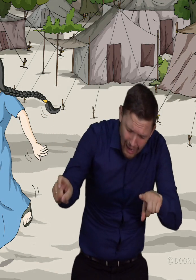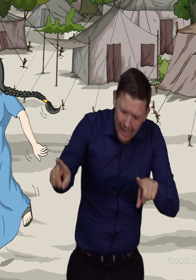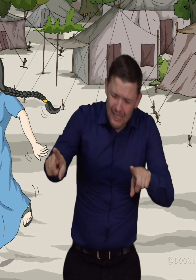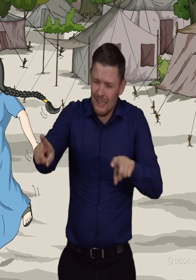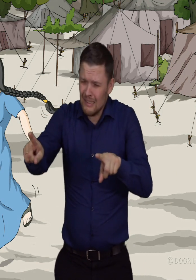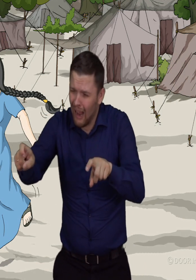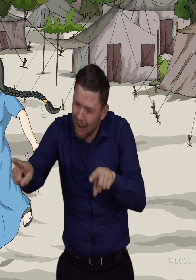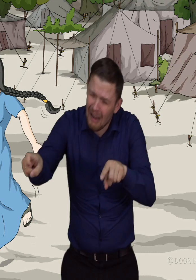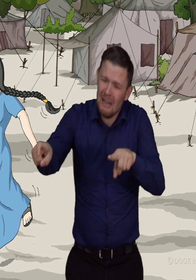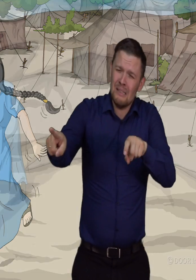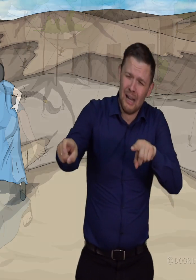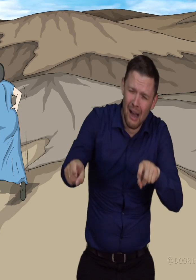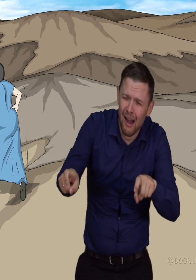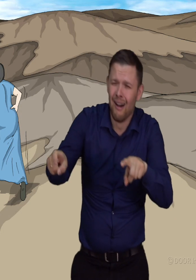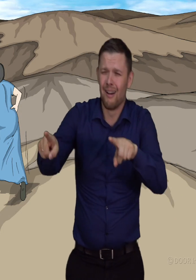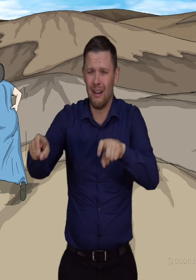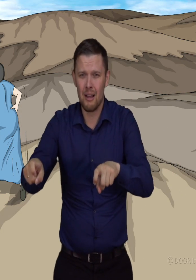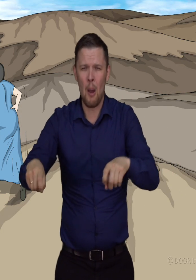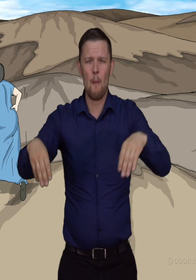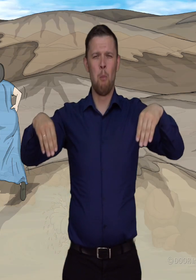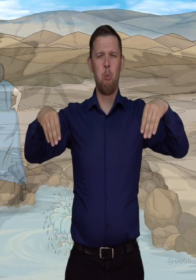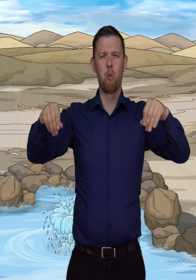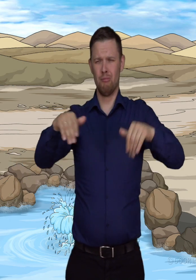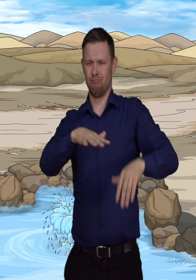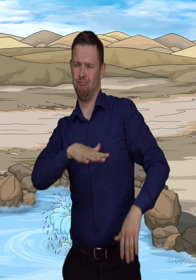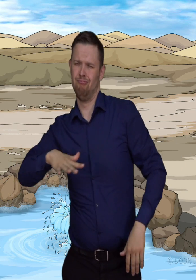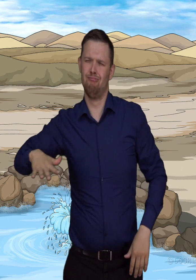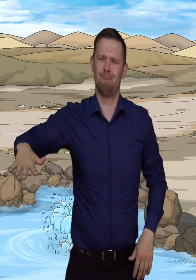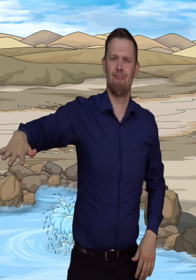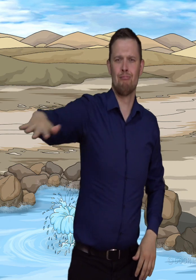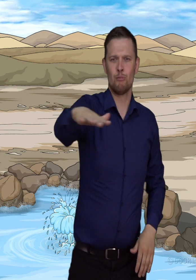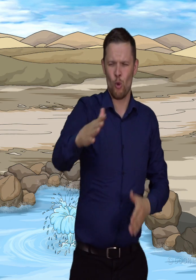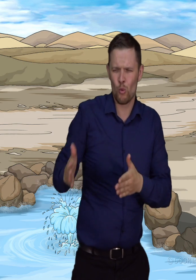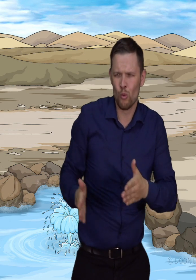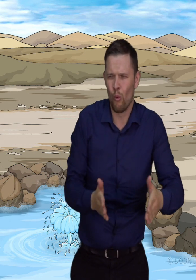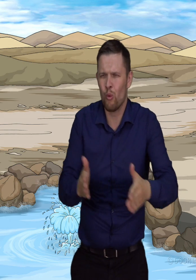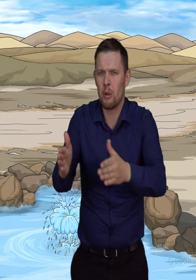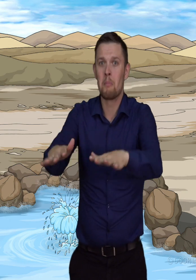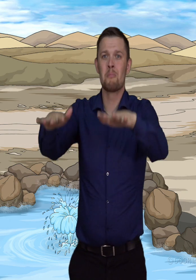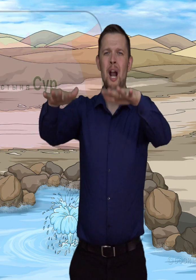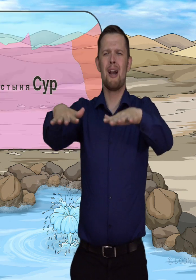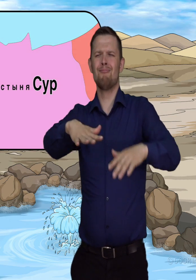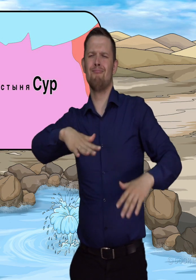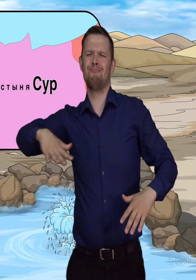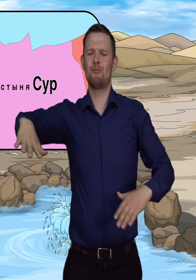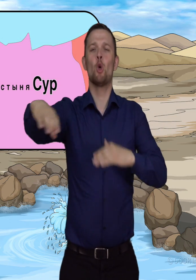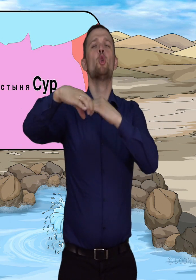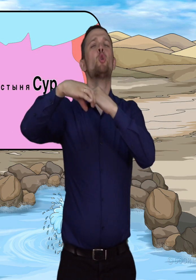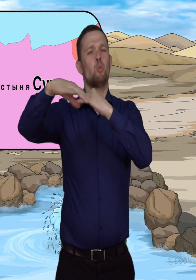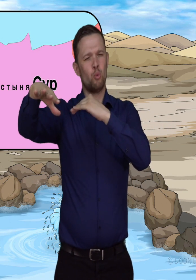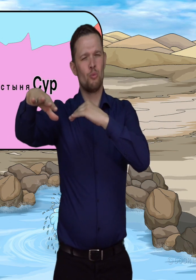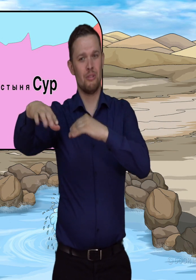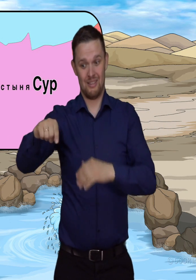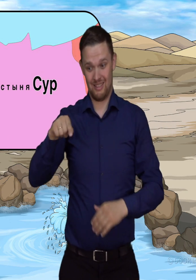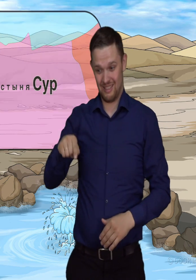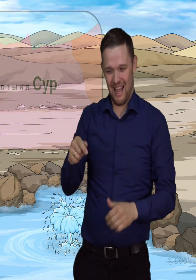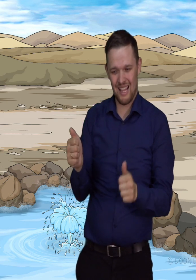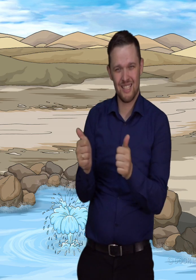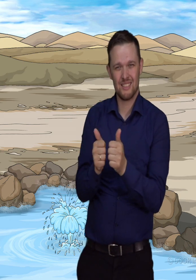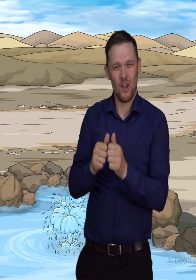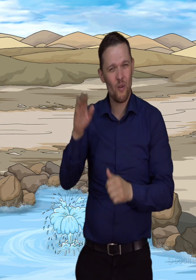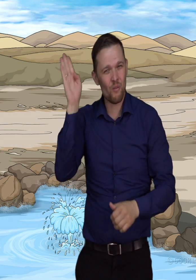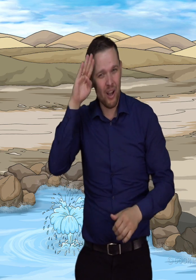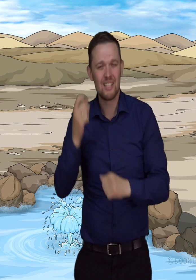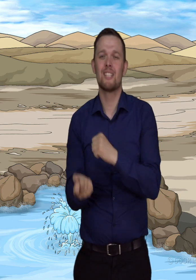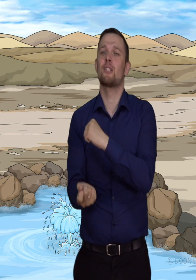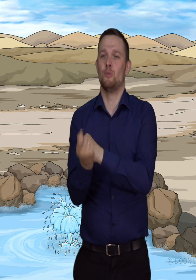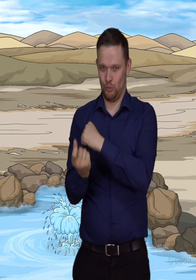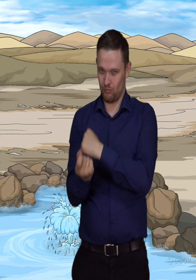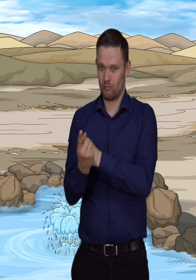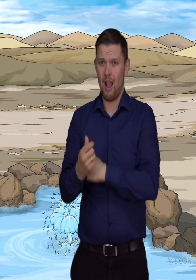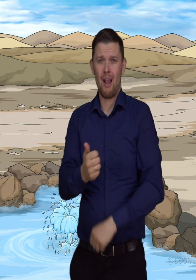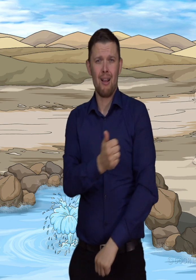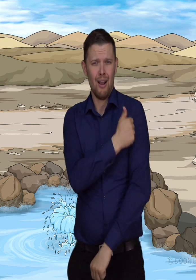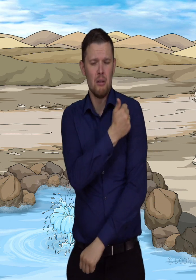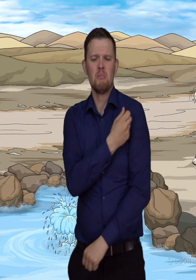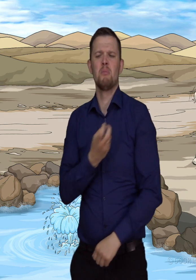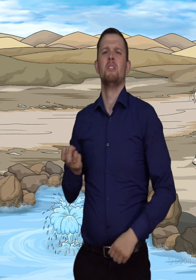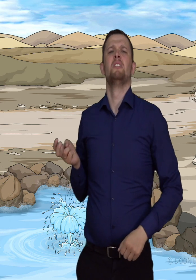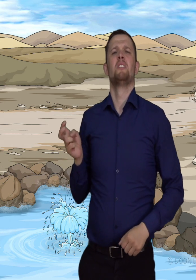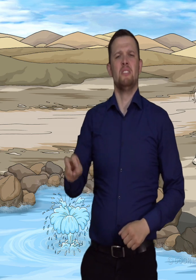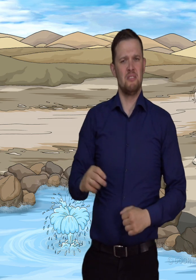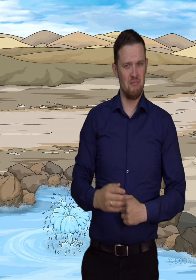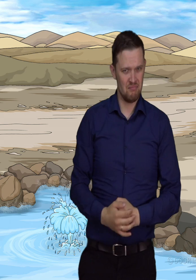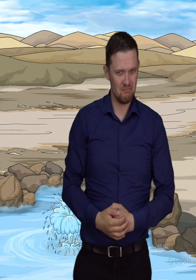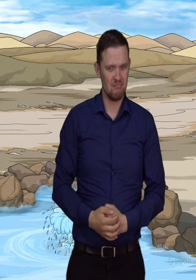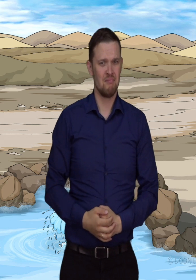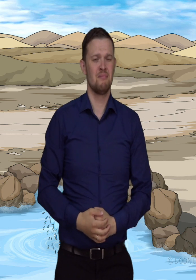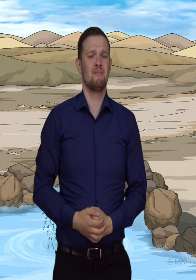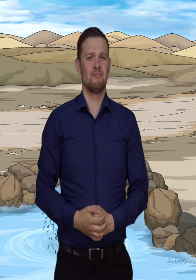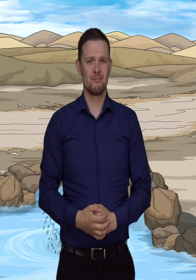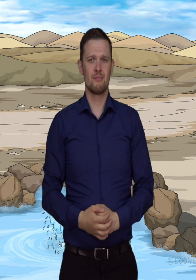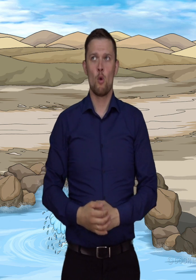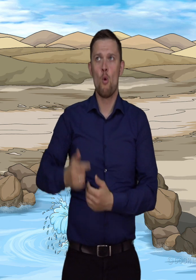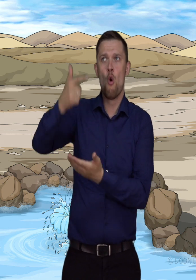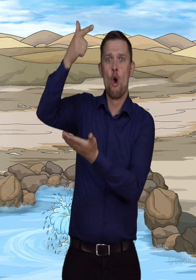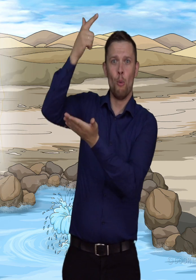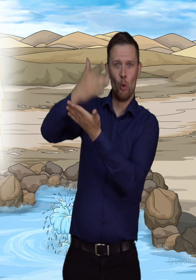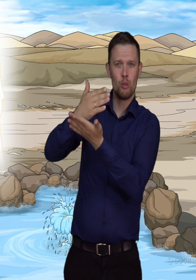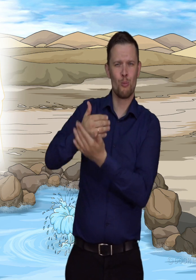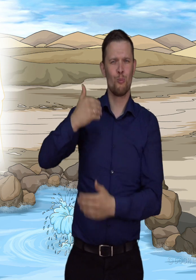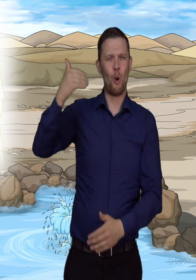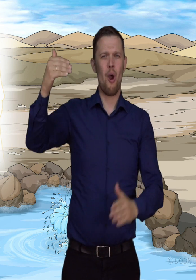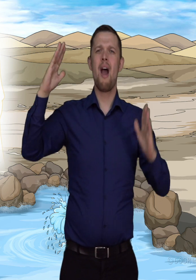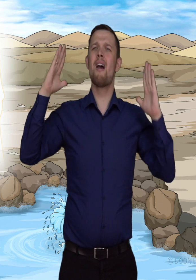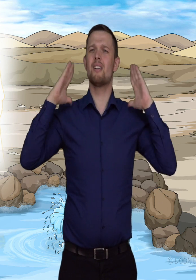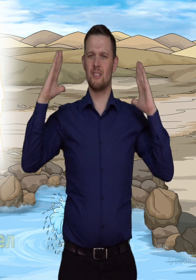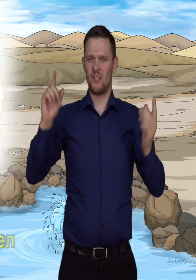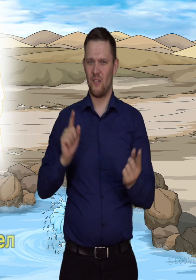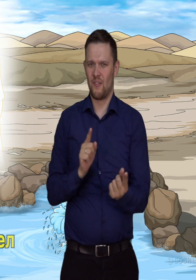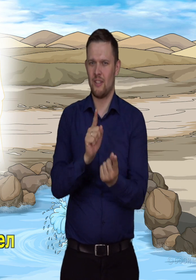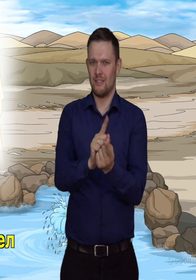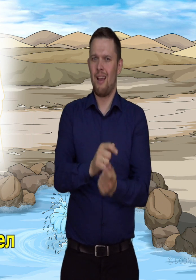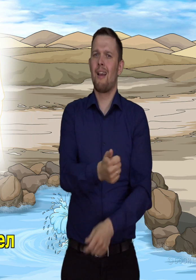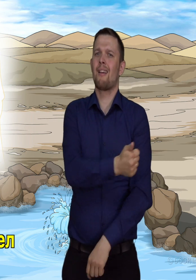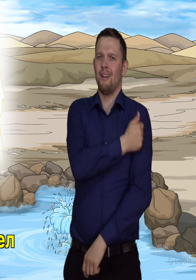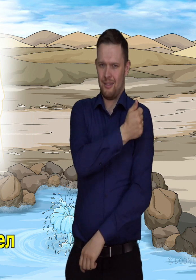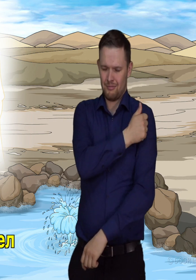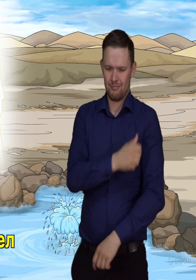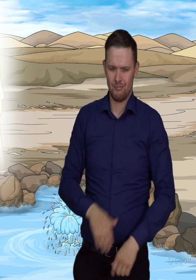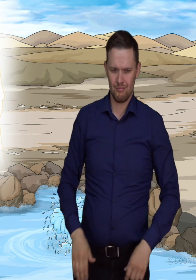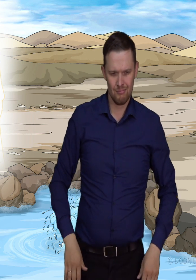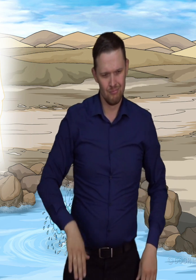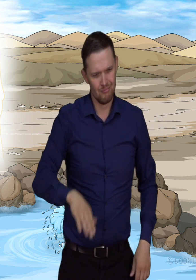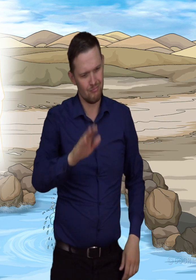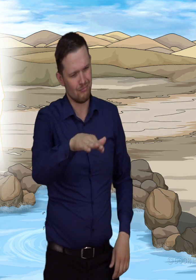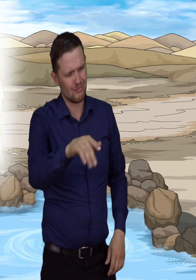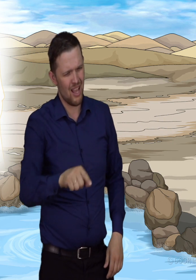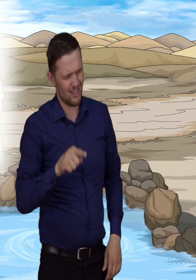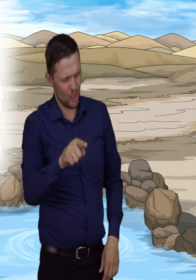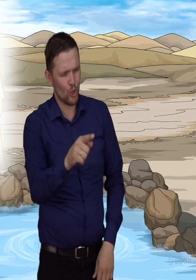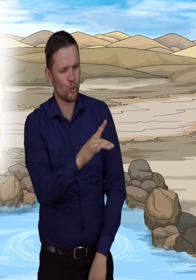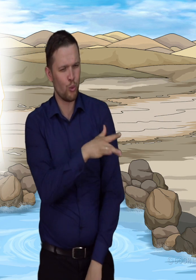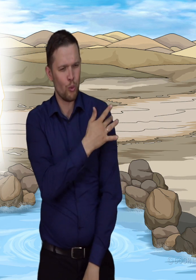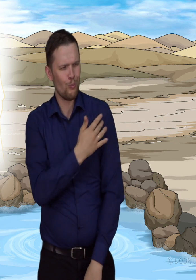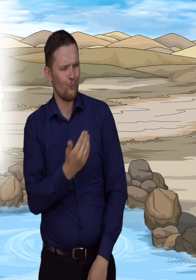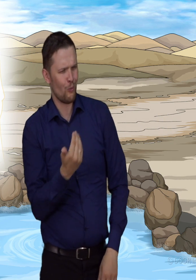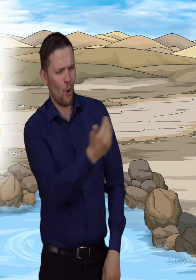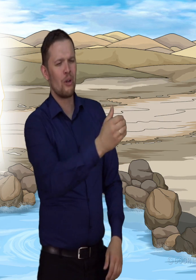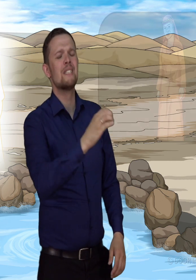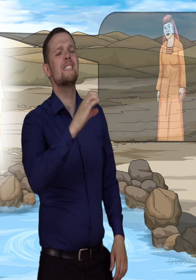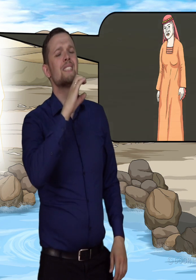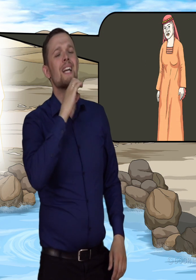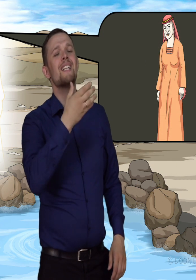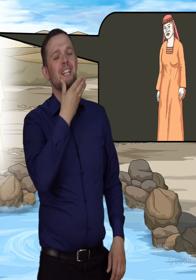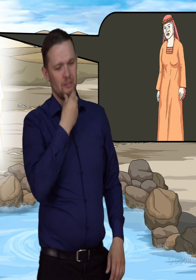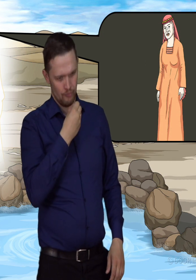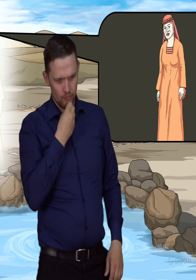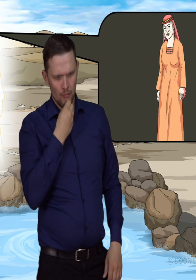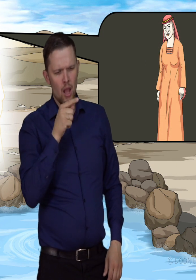Now the angel of the LORD found Hagar by a spring of water in the desert—the spring along the road to Shur.